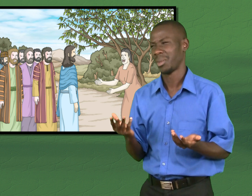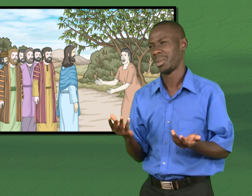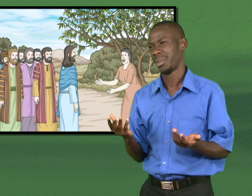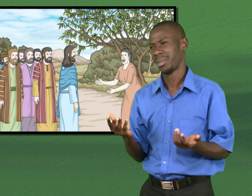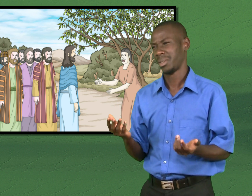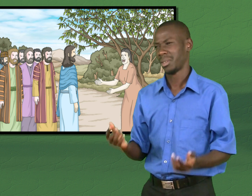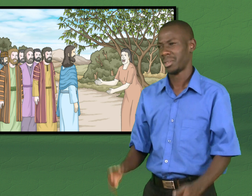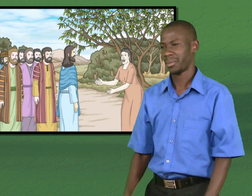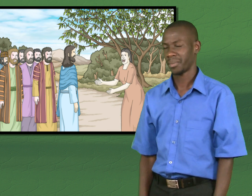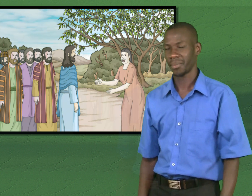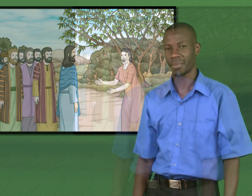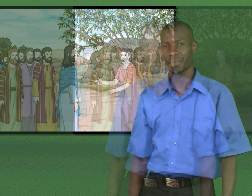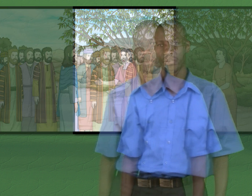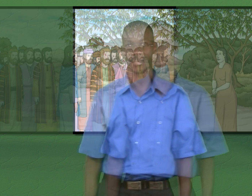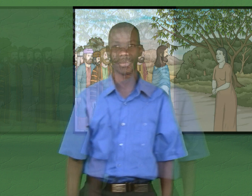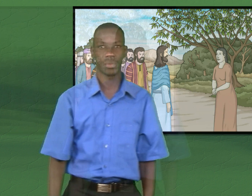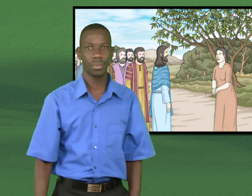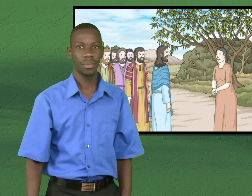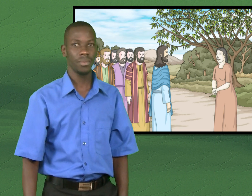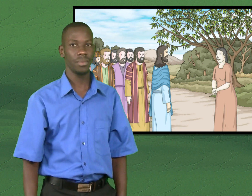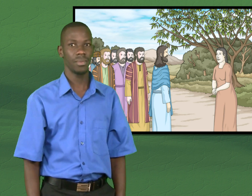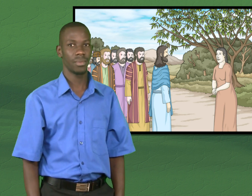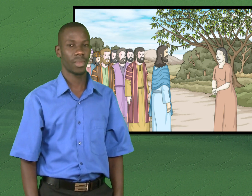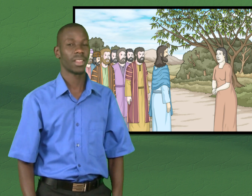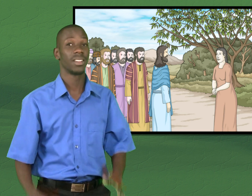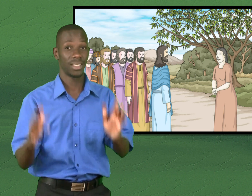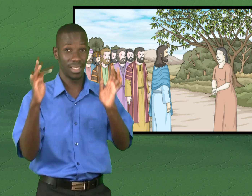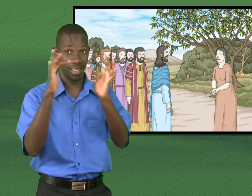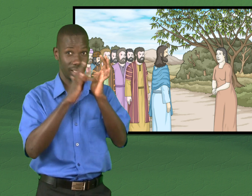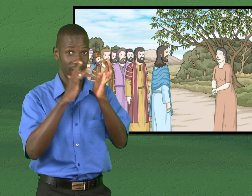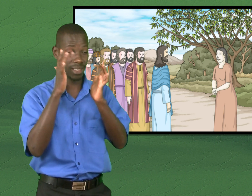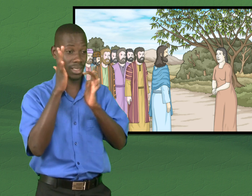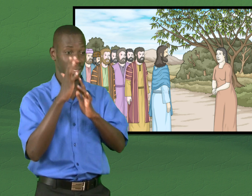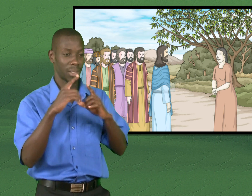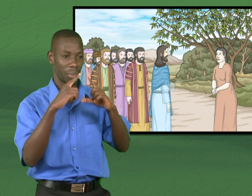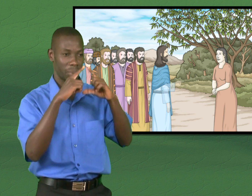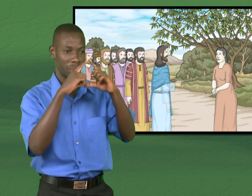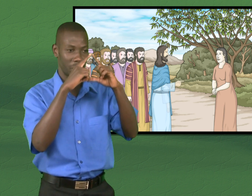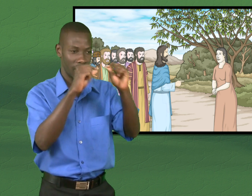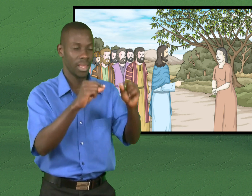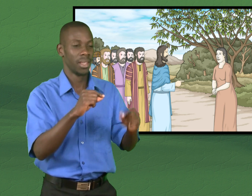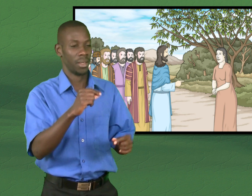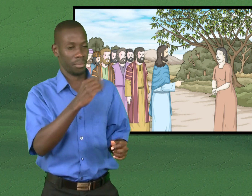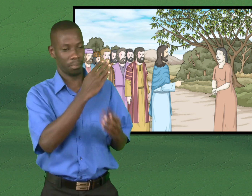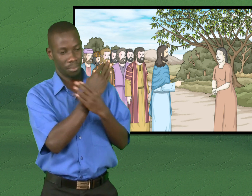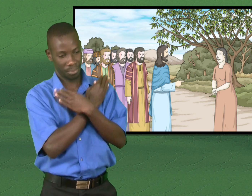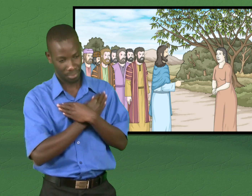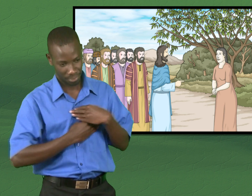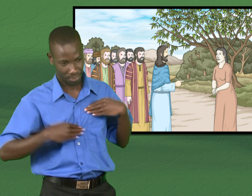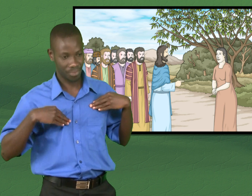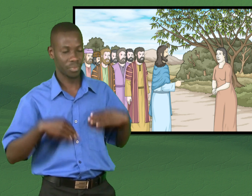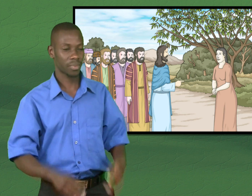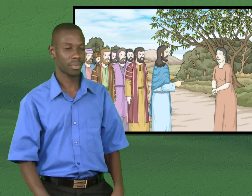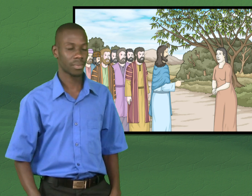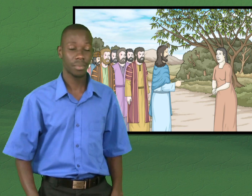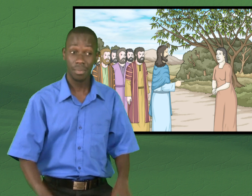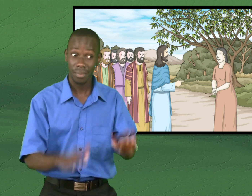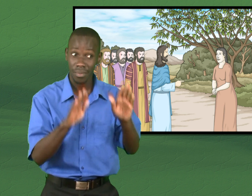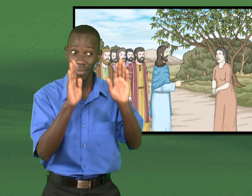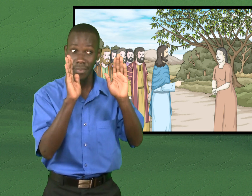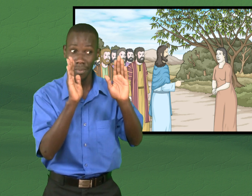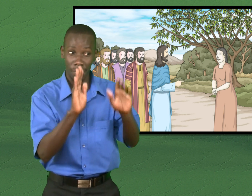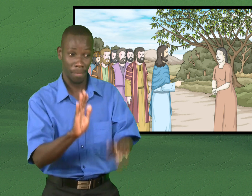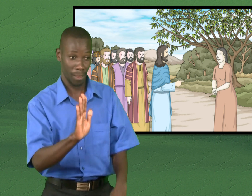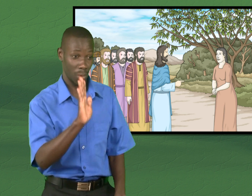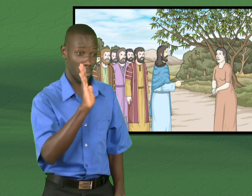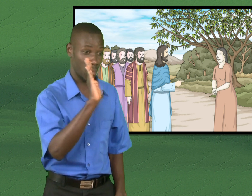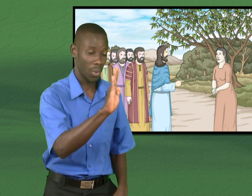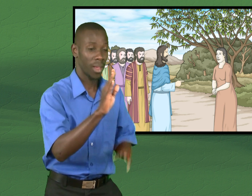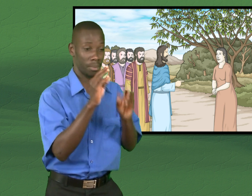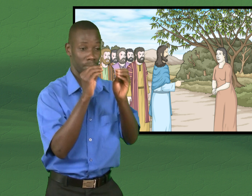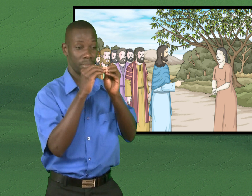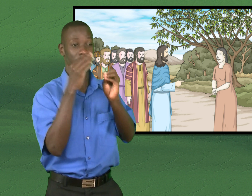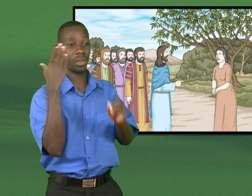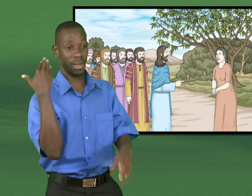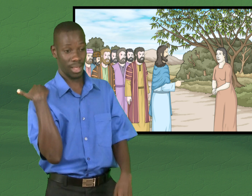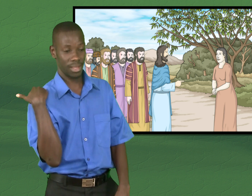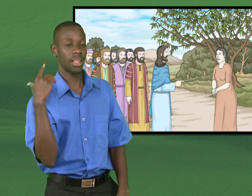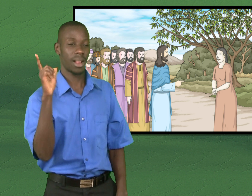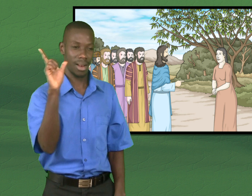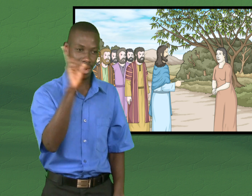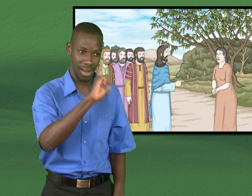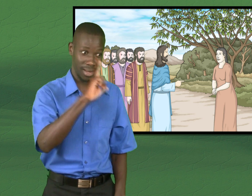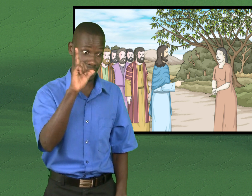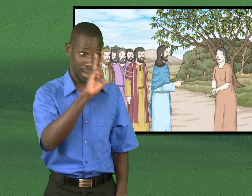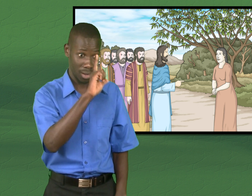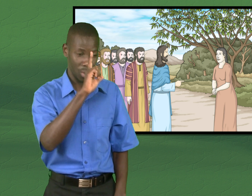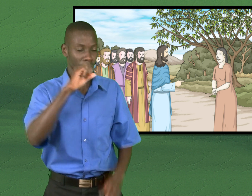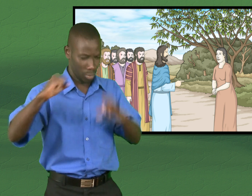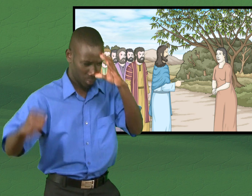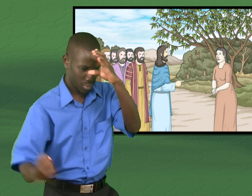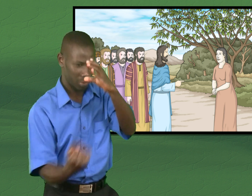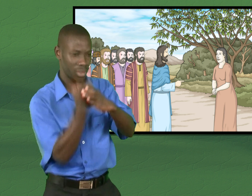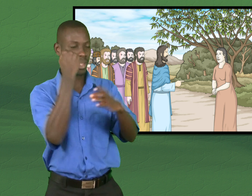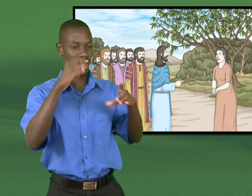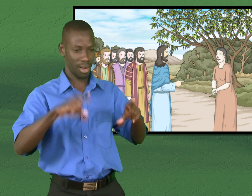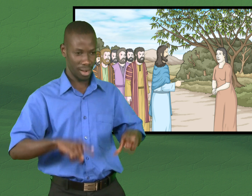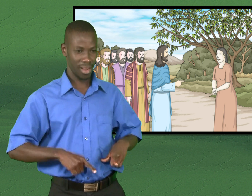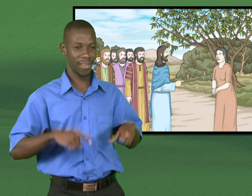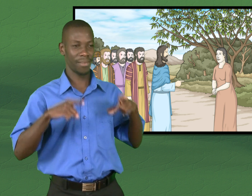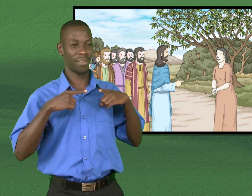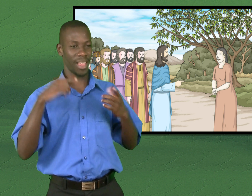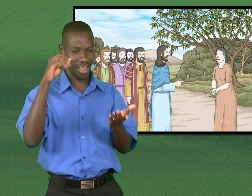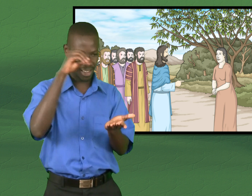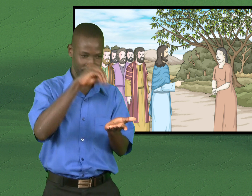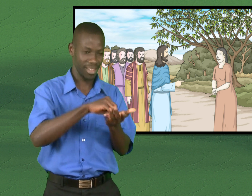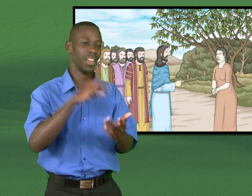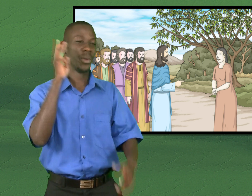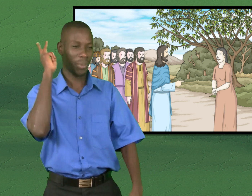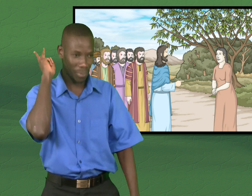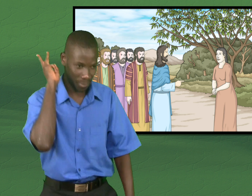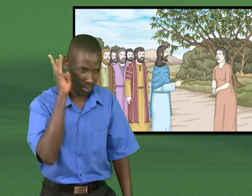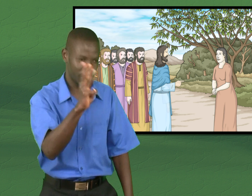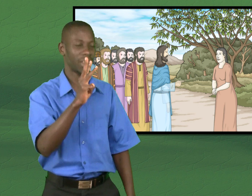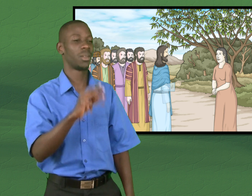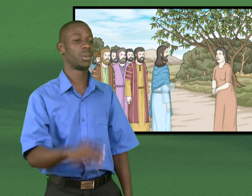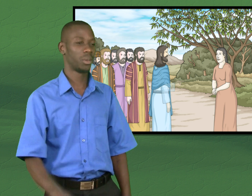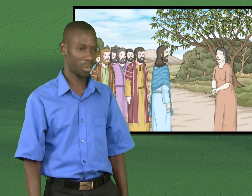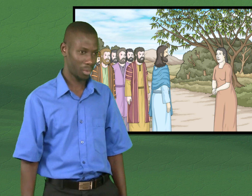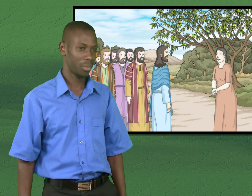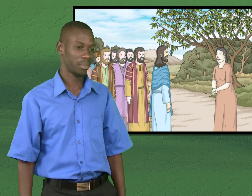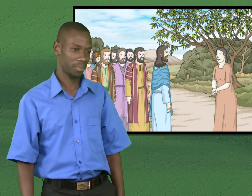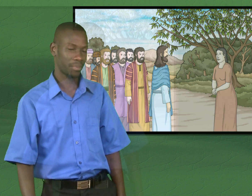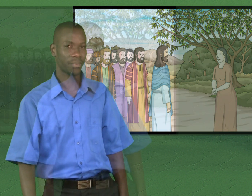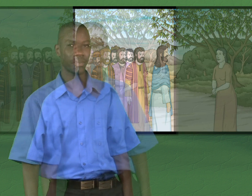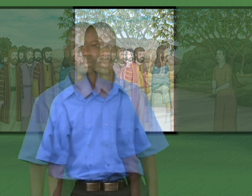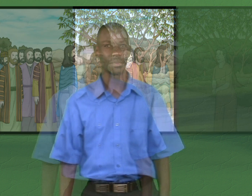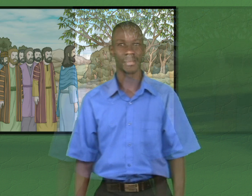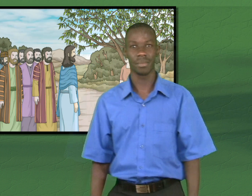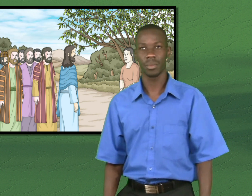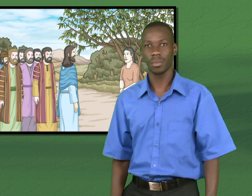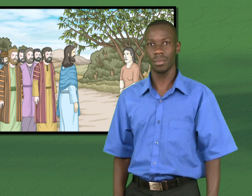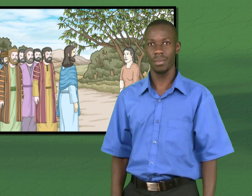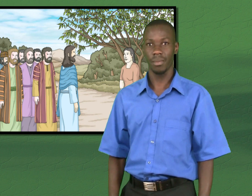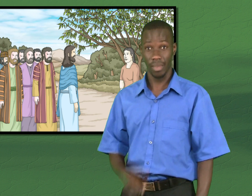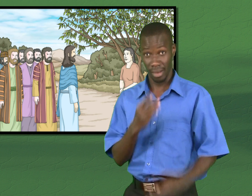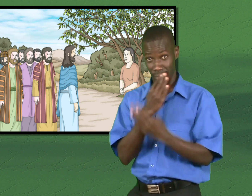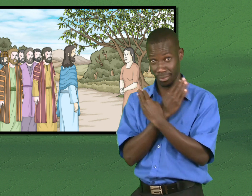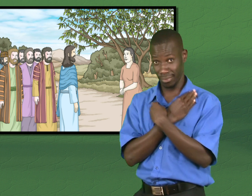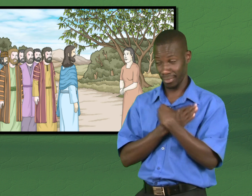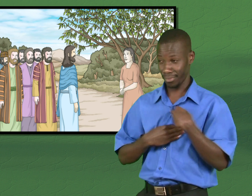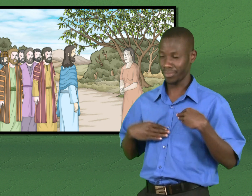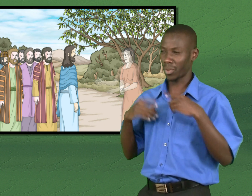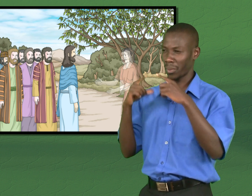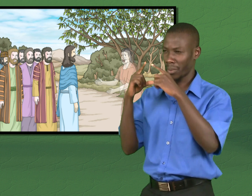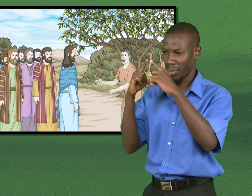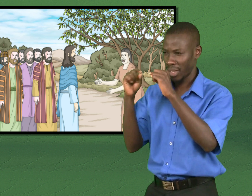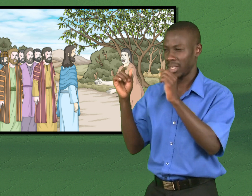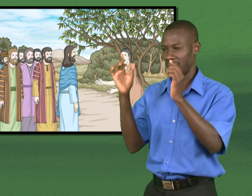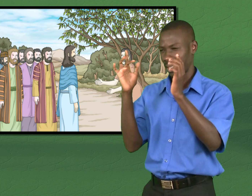“Your brother will rise again,” Jesus told her.